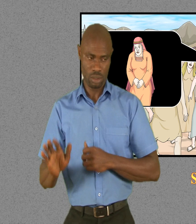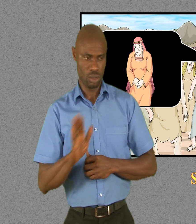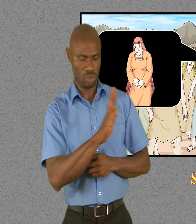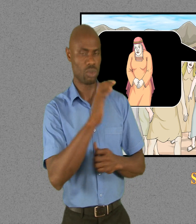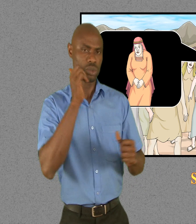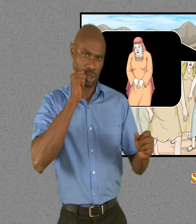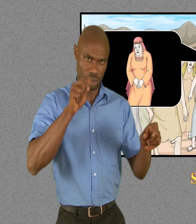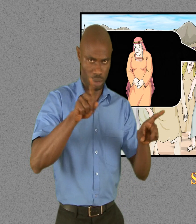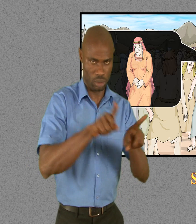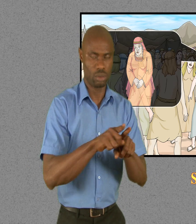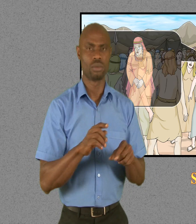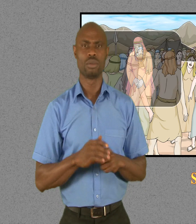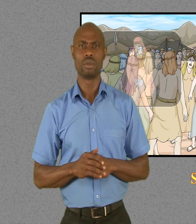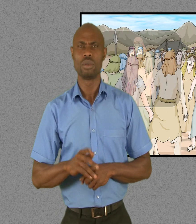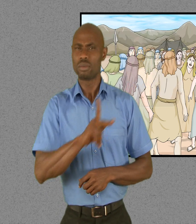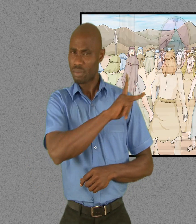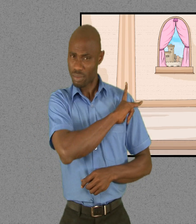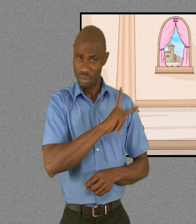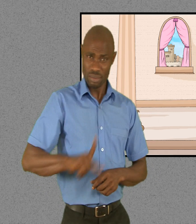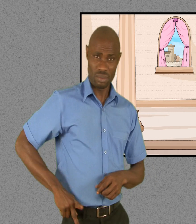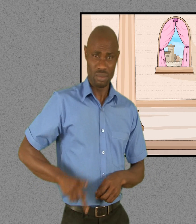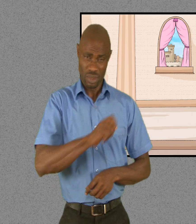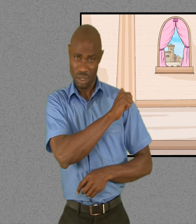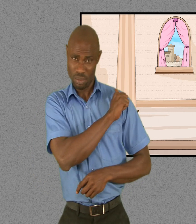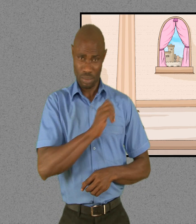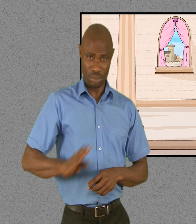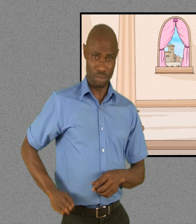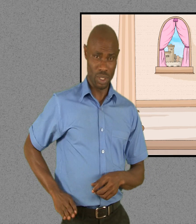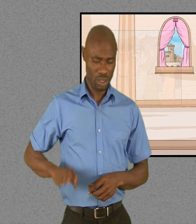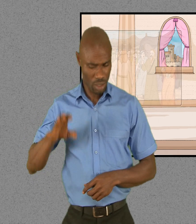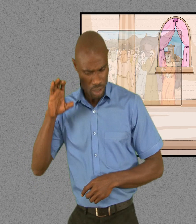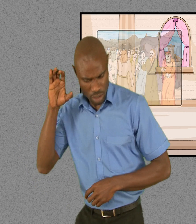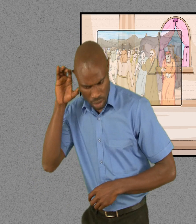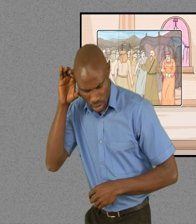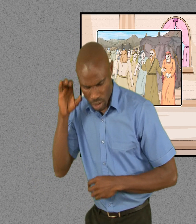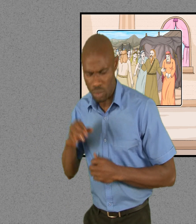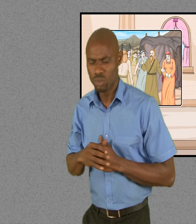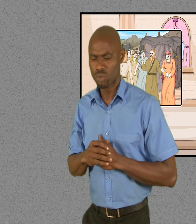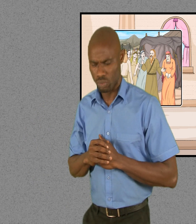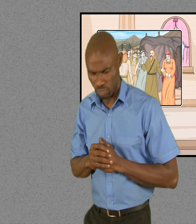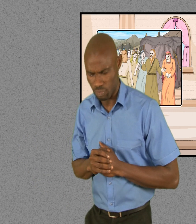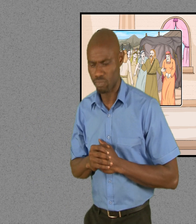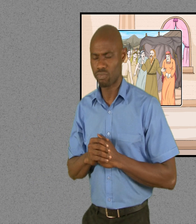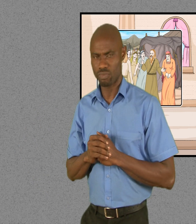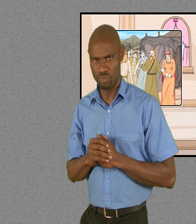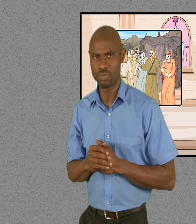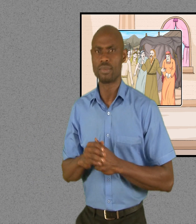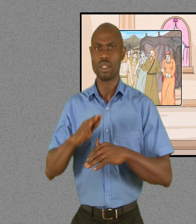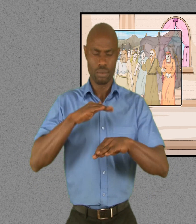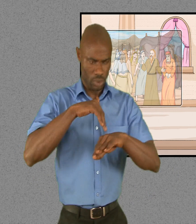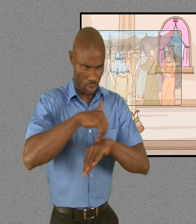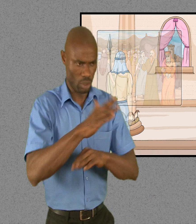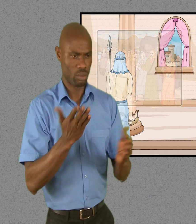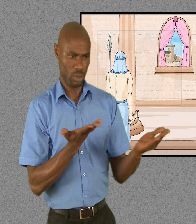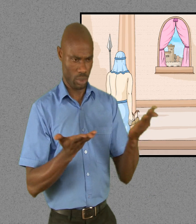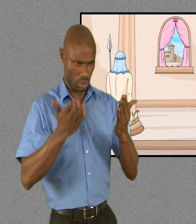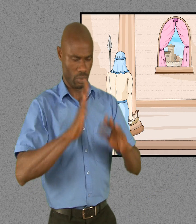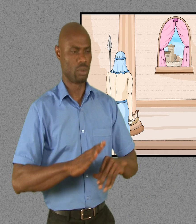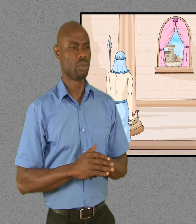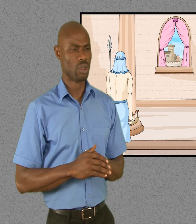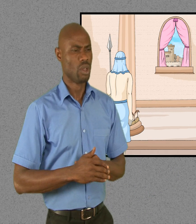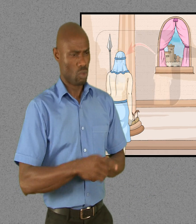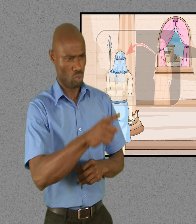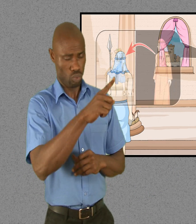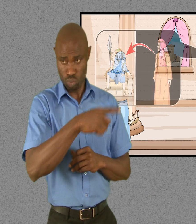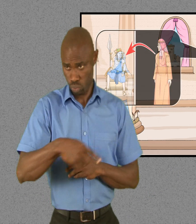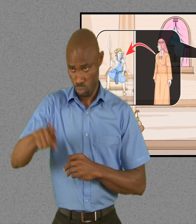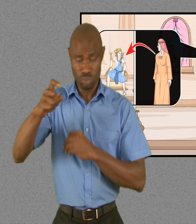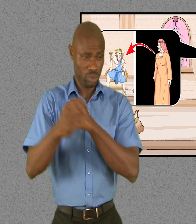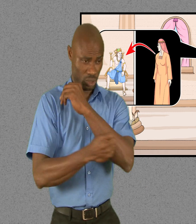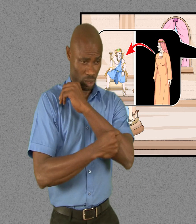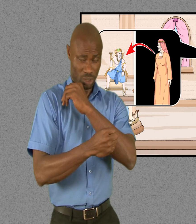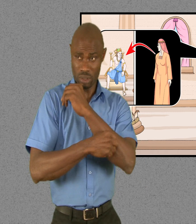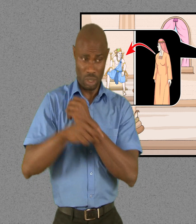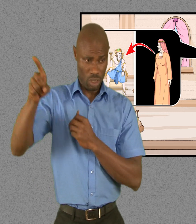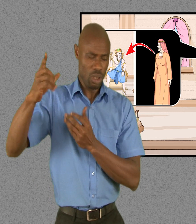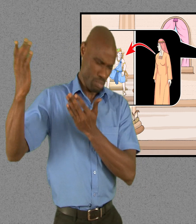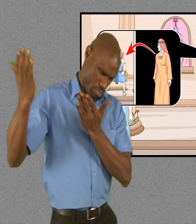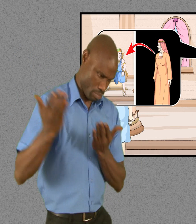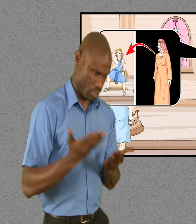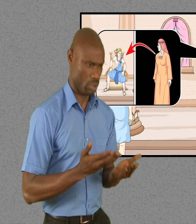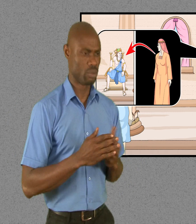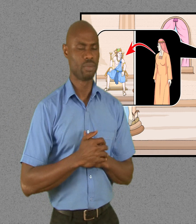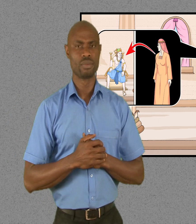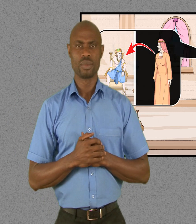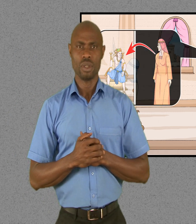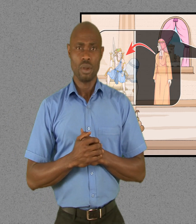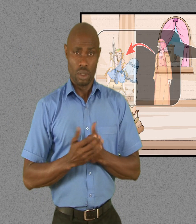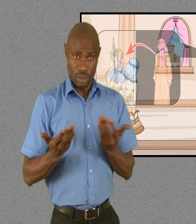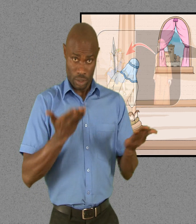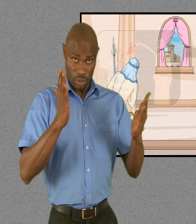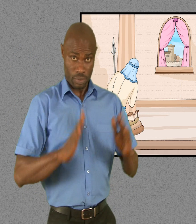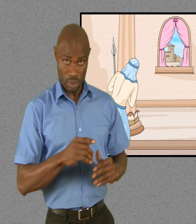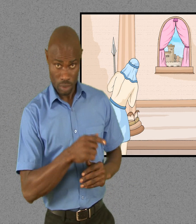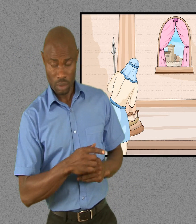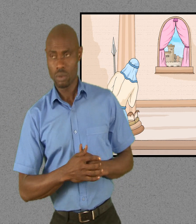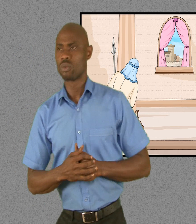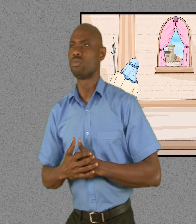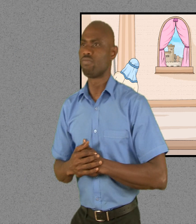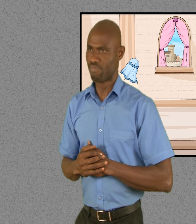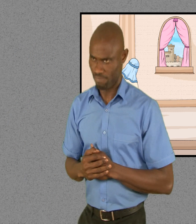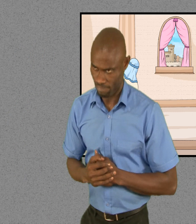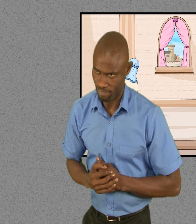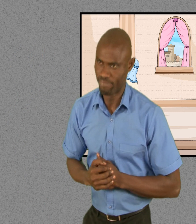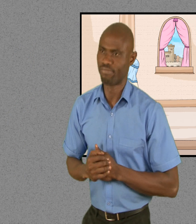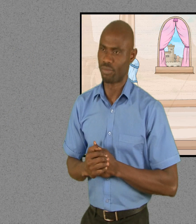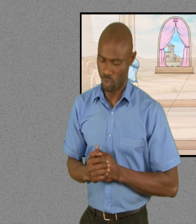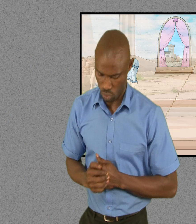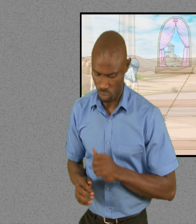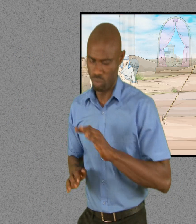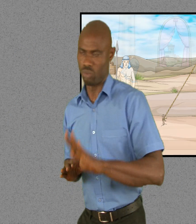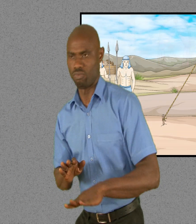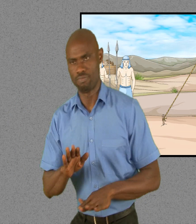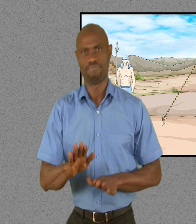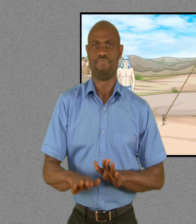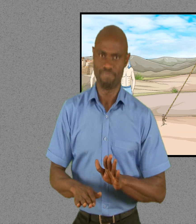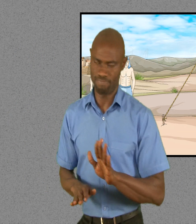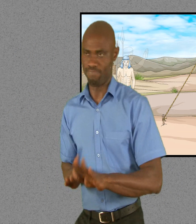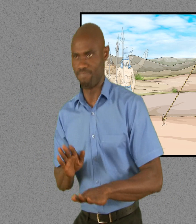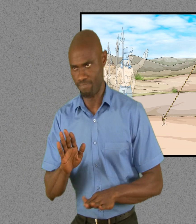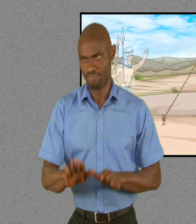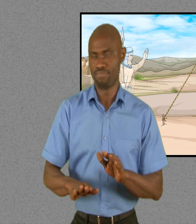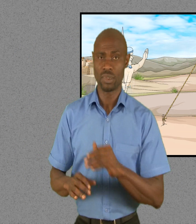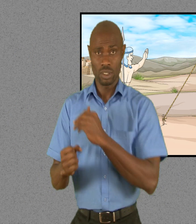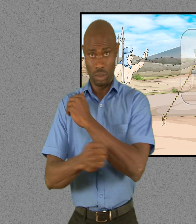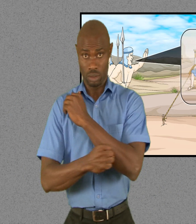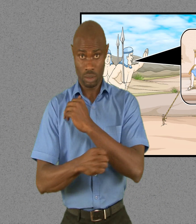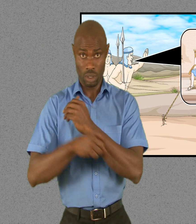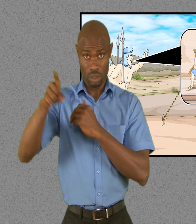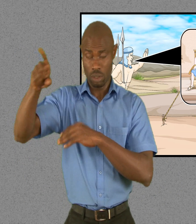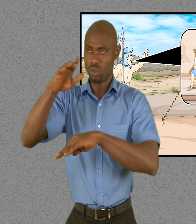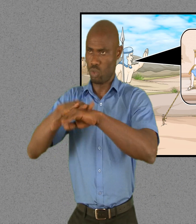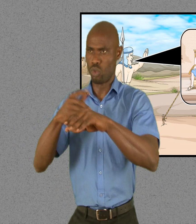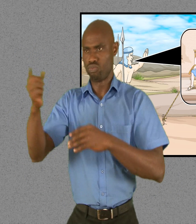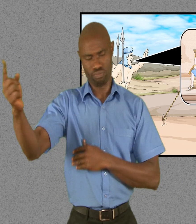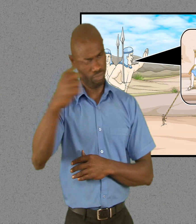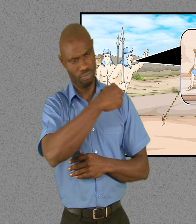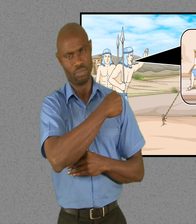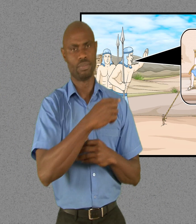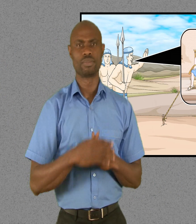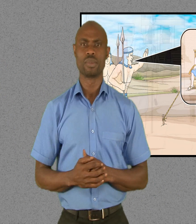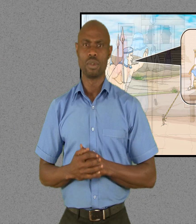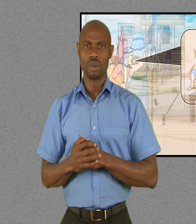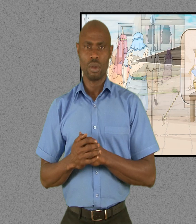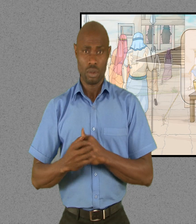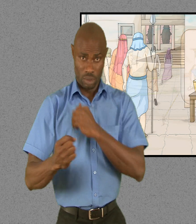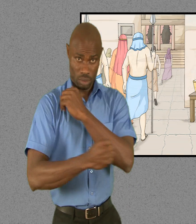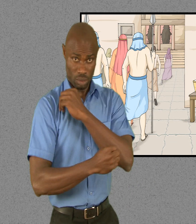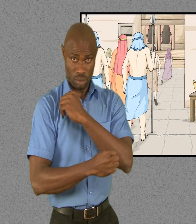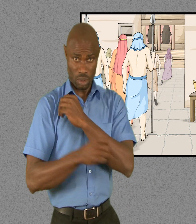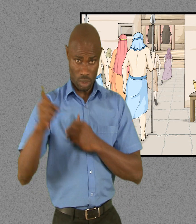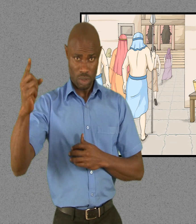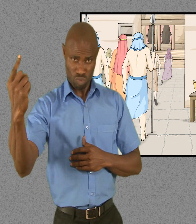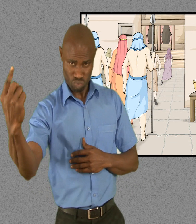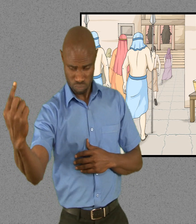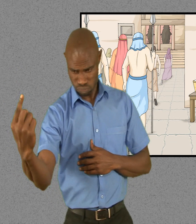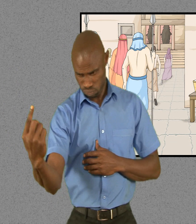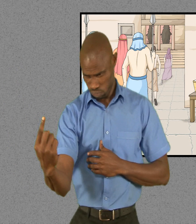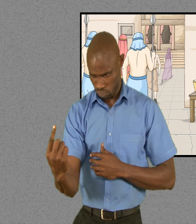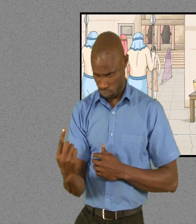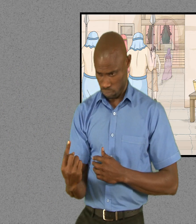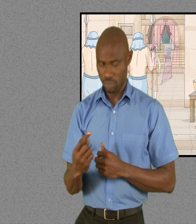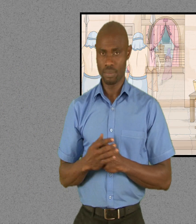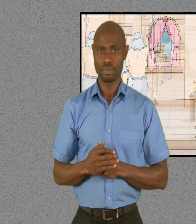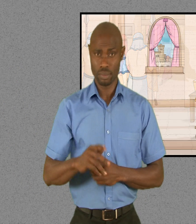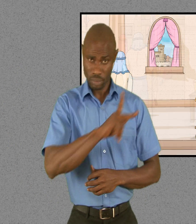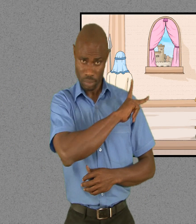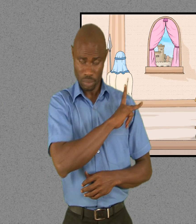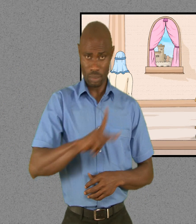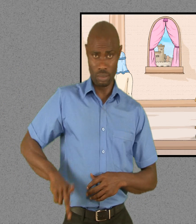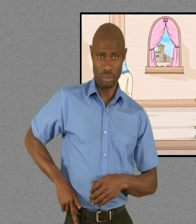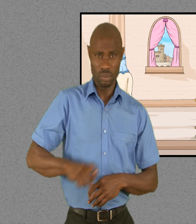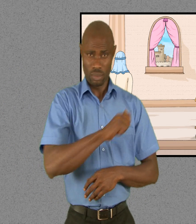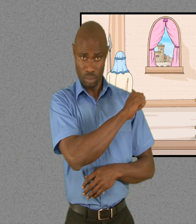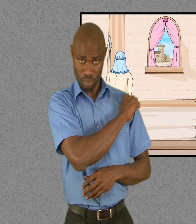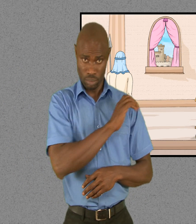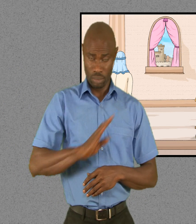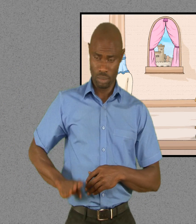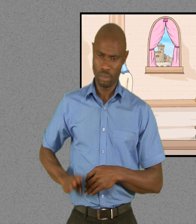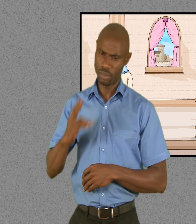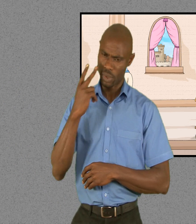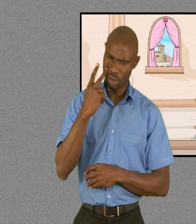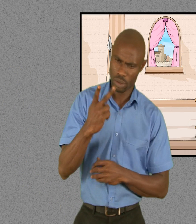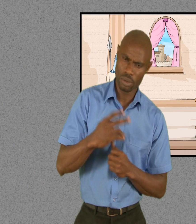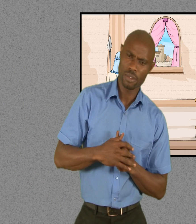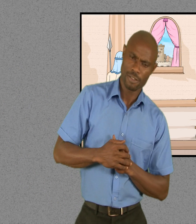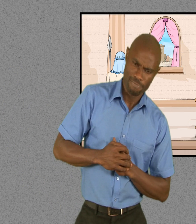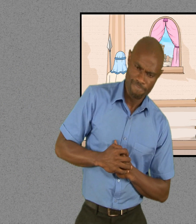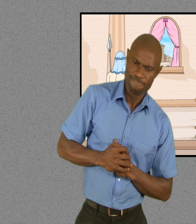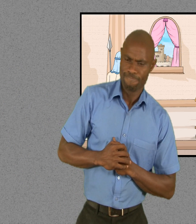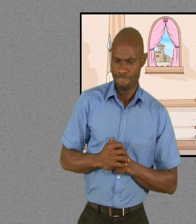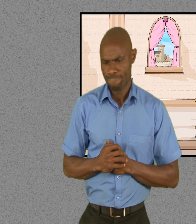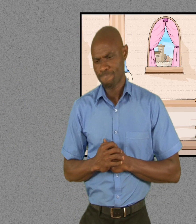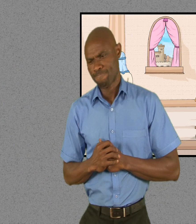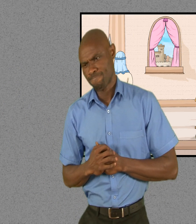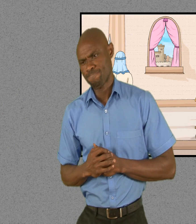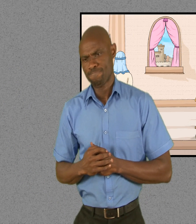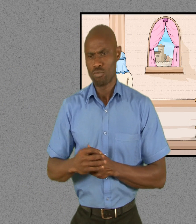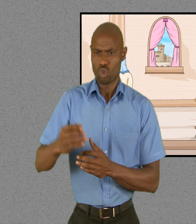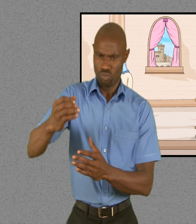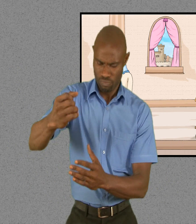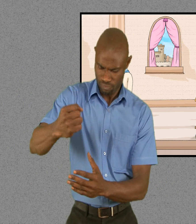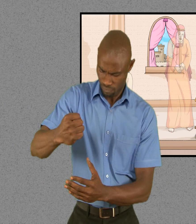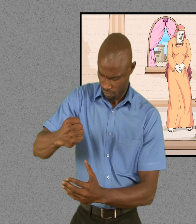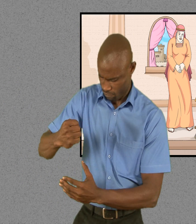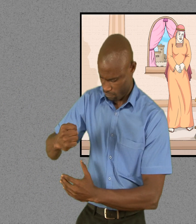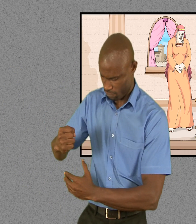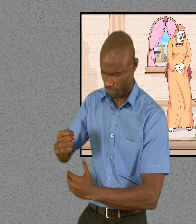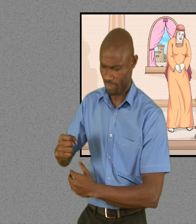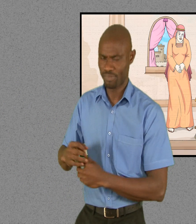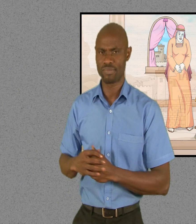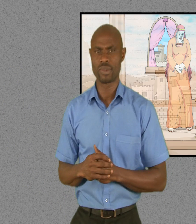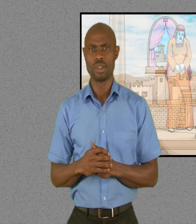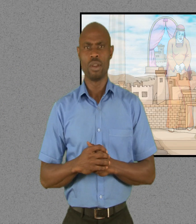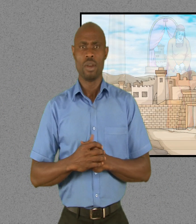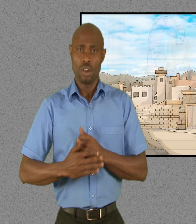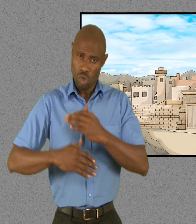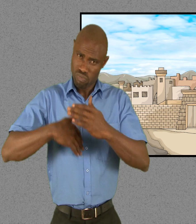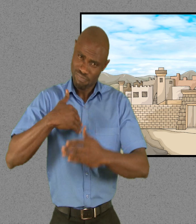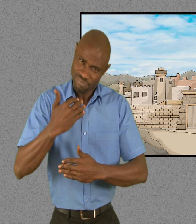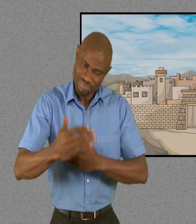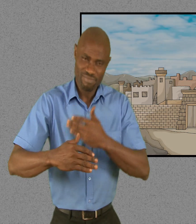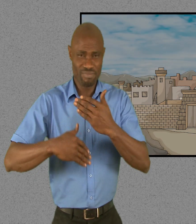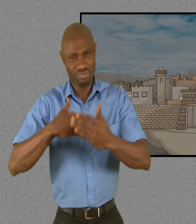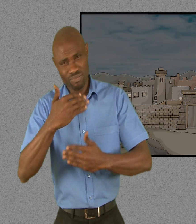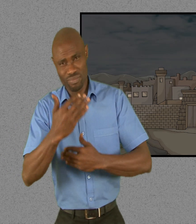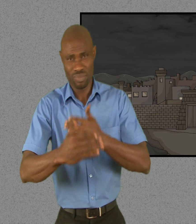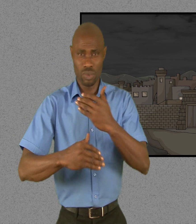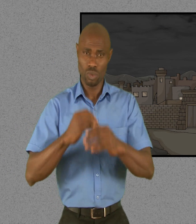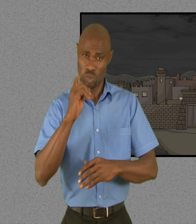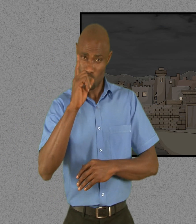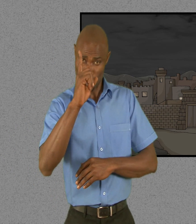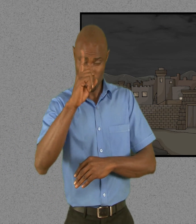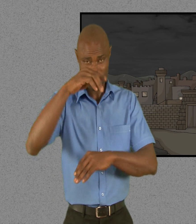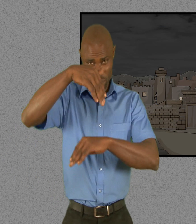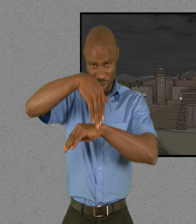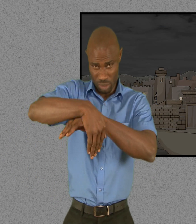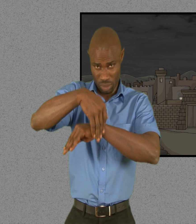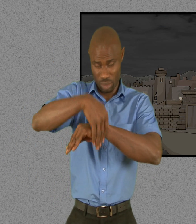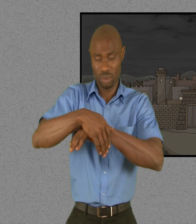So Abimelech king of Gerar had Sarah brought to him.